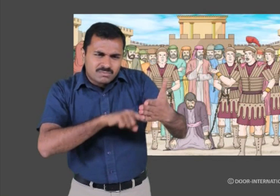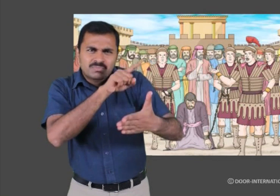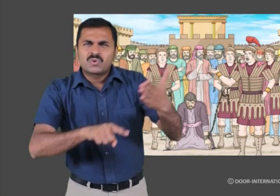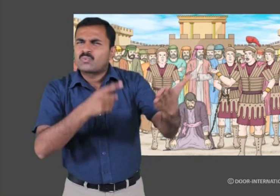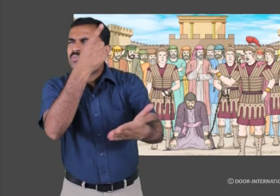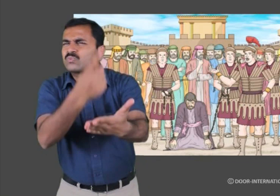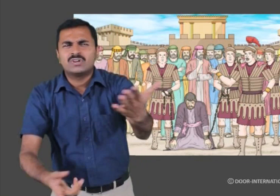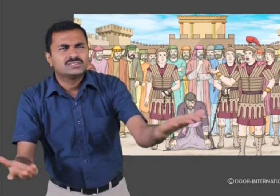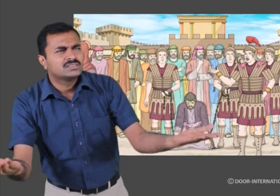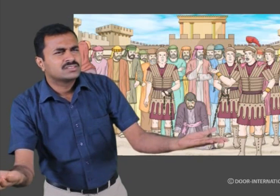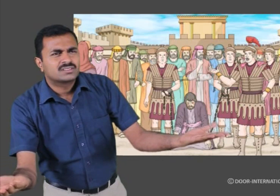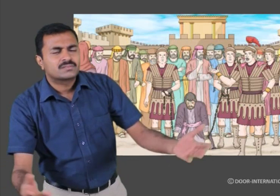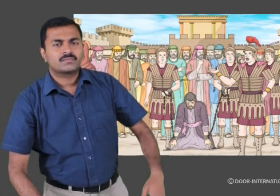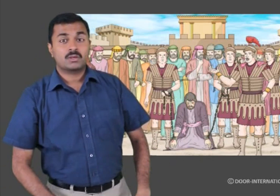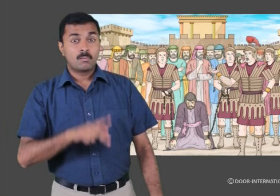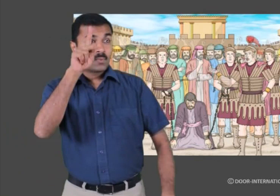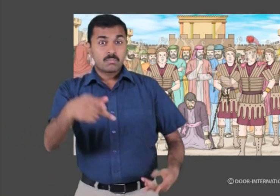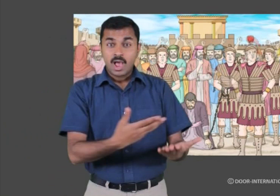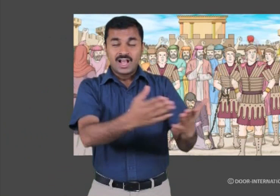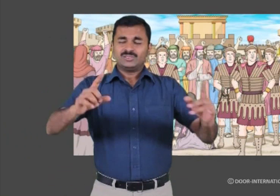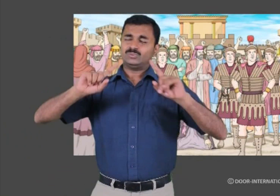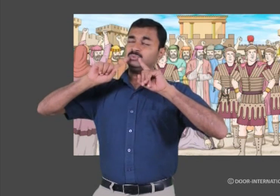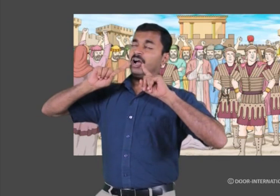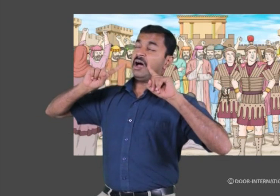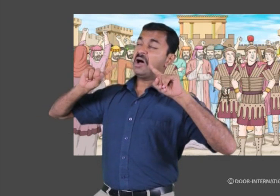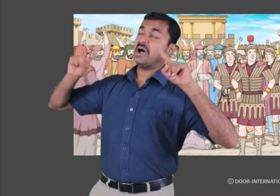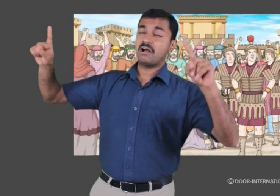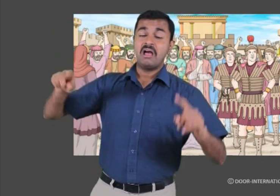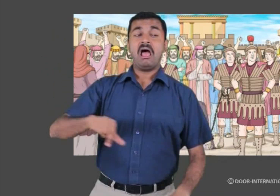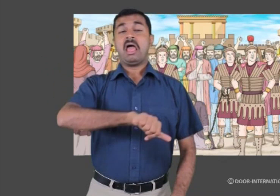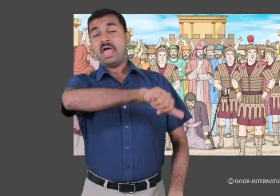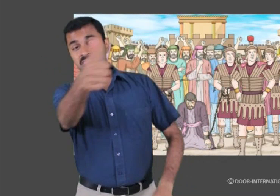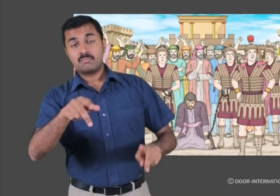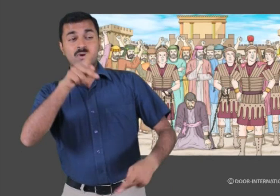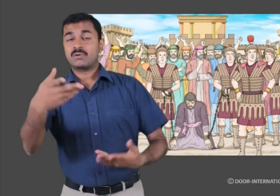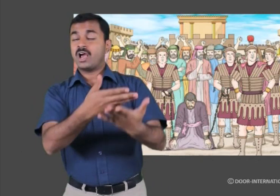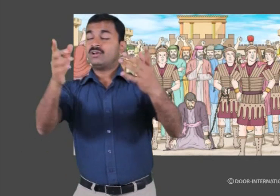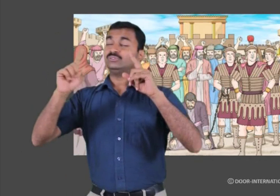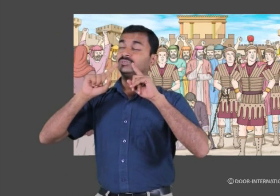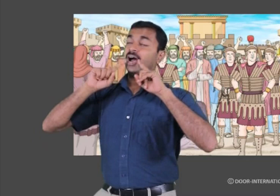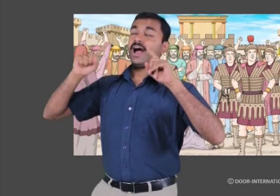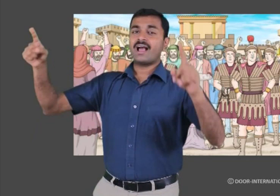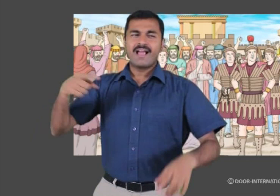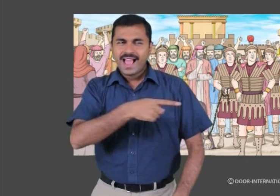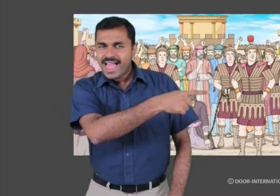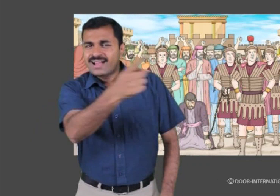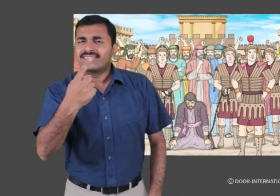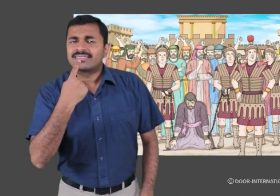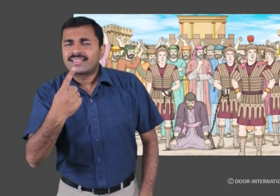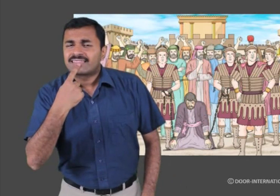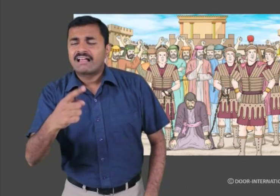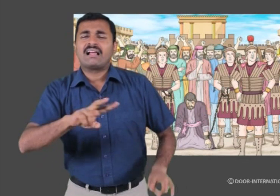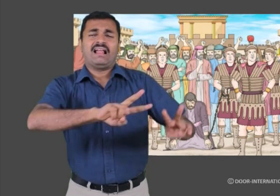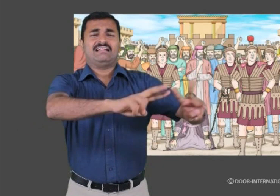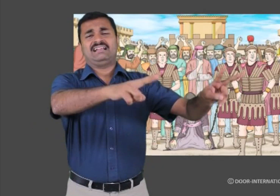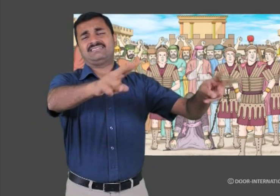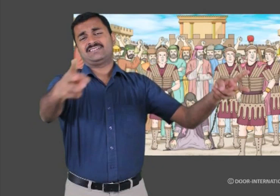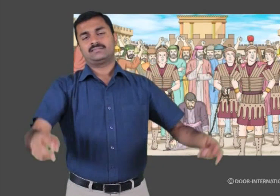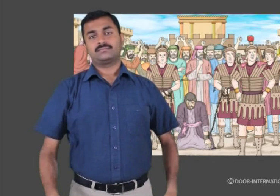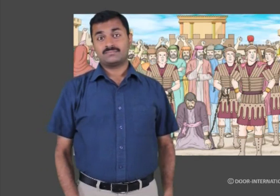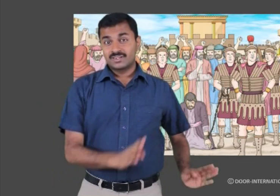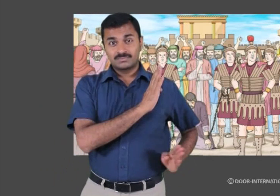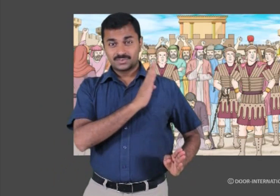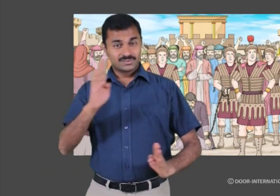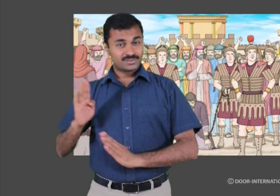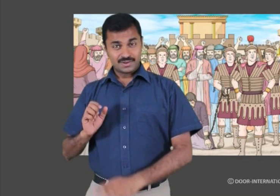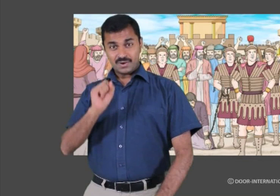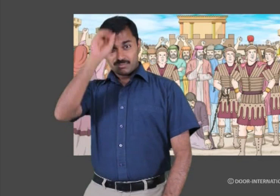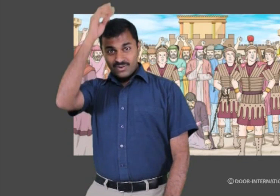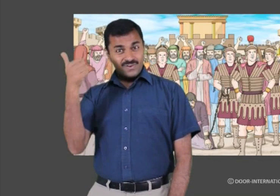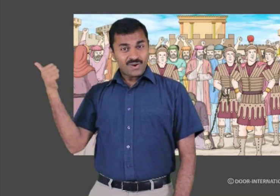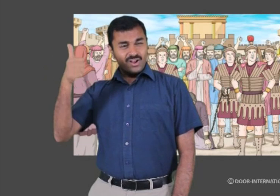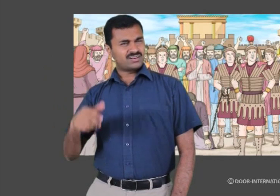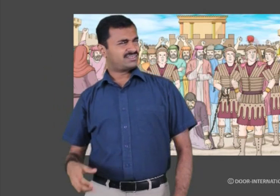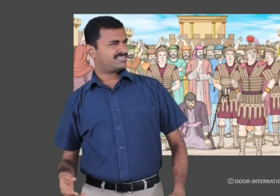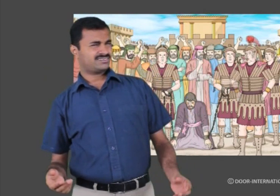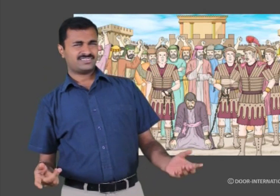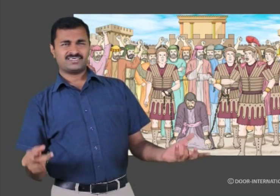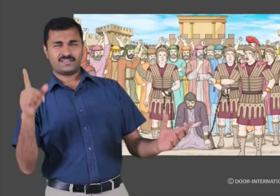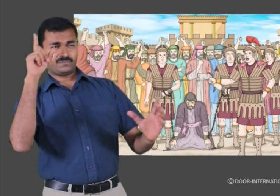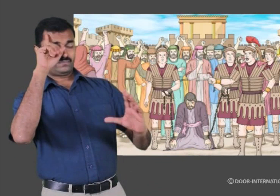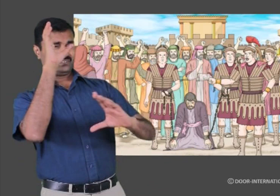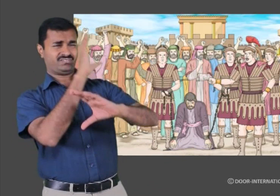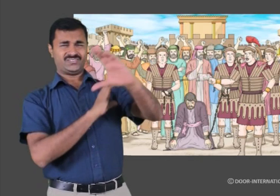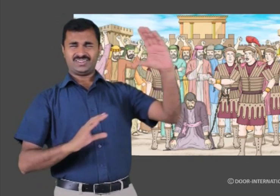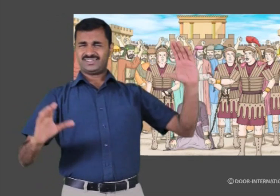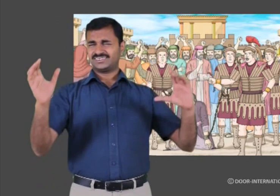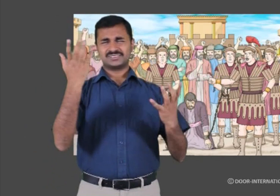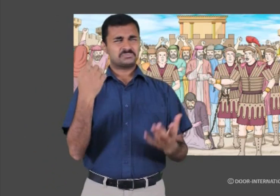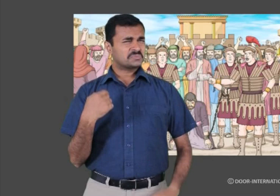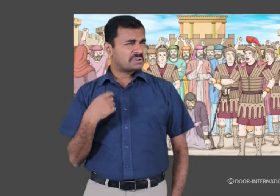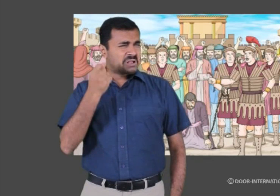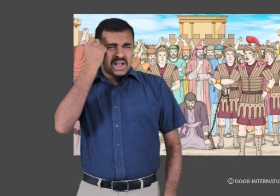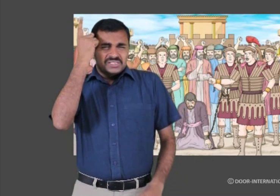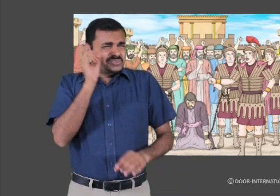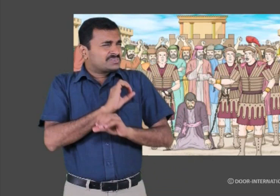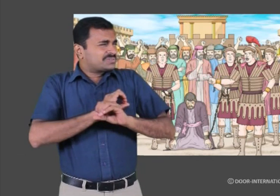Some in the crowd were shouting one thing, and some another.